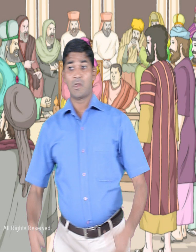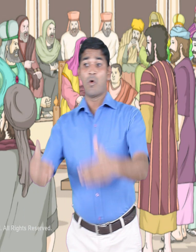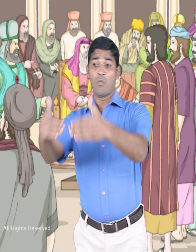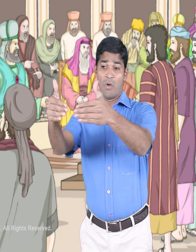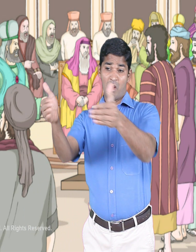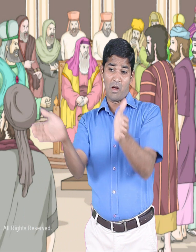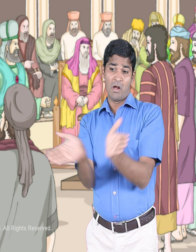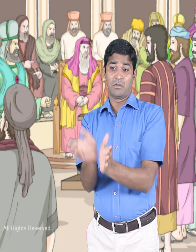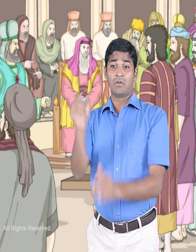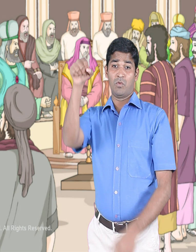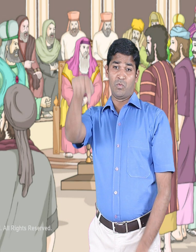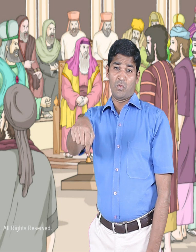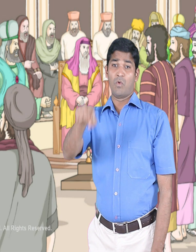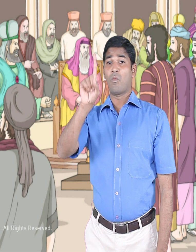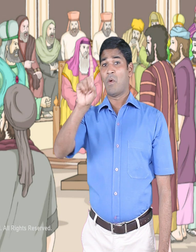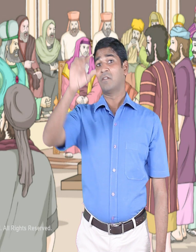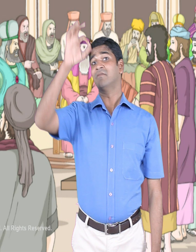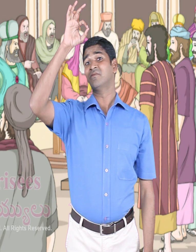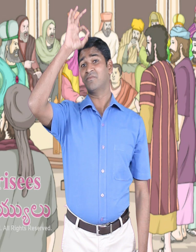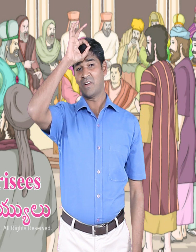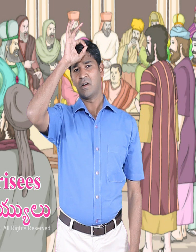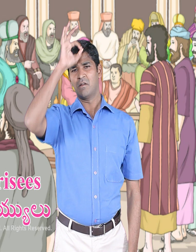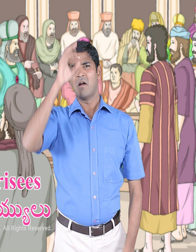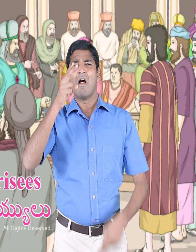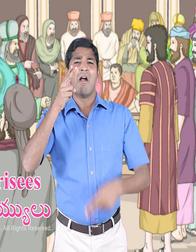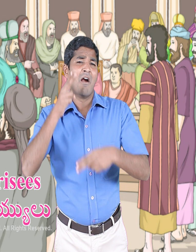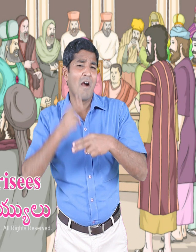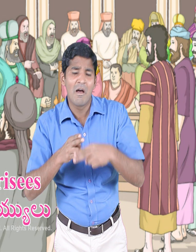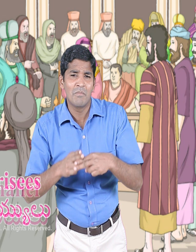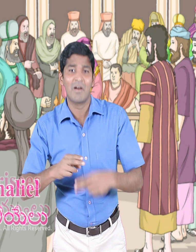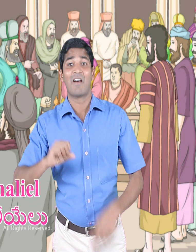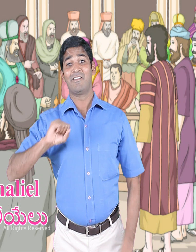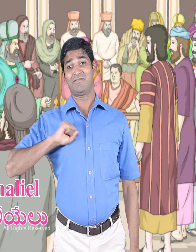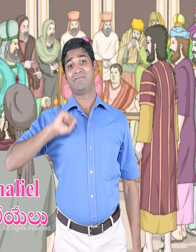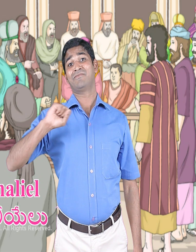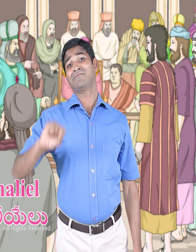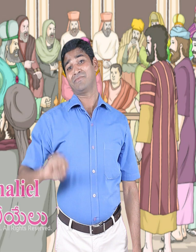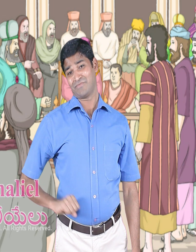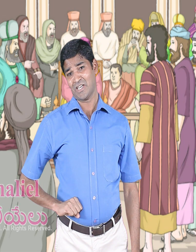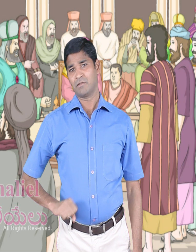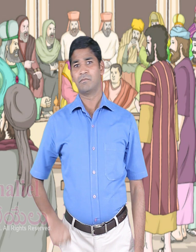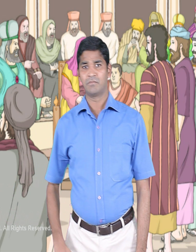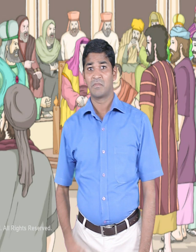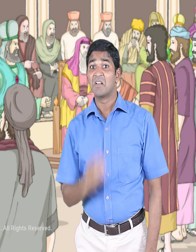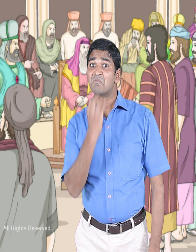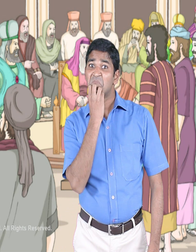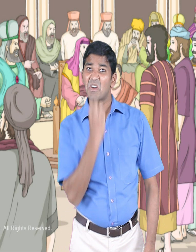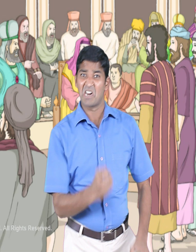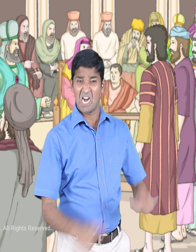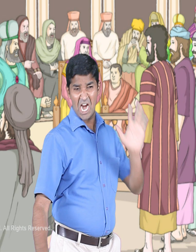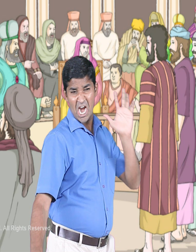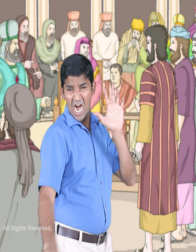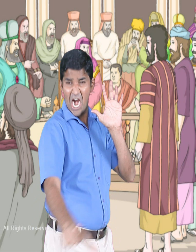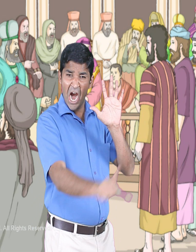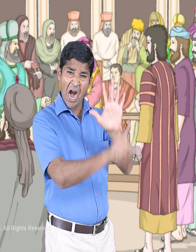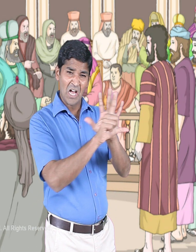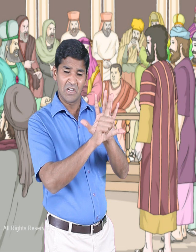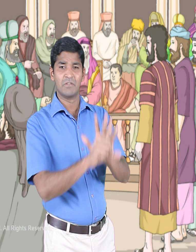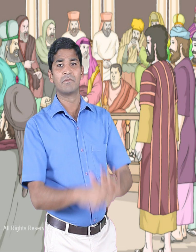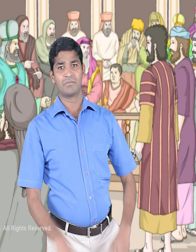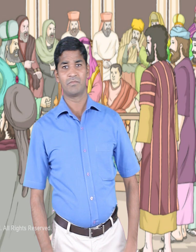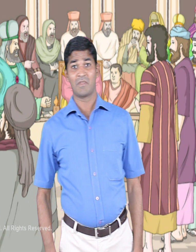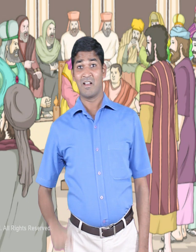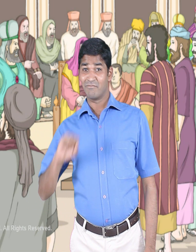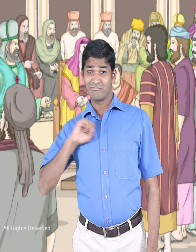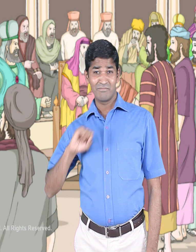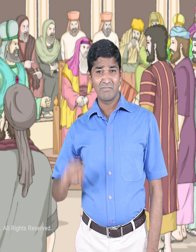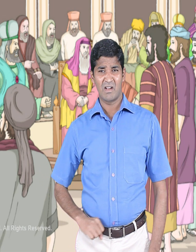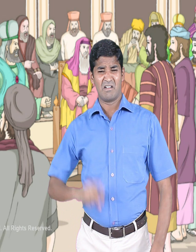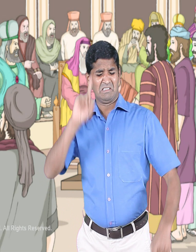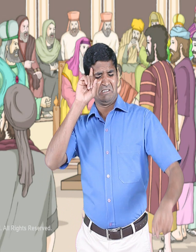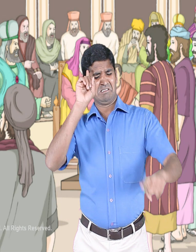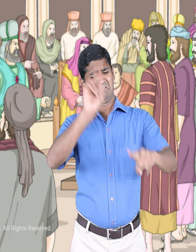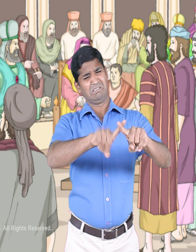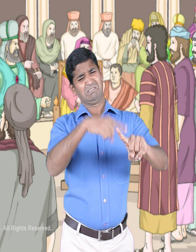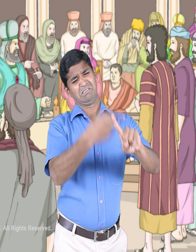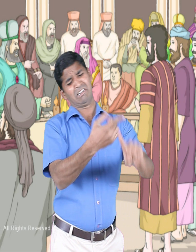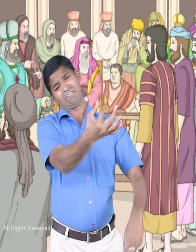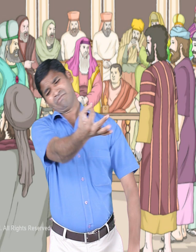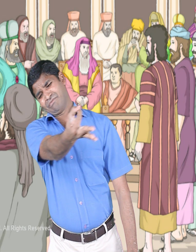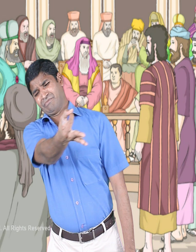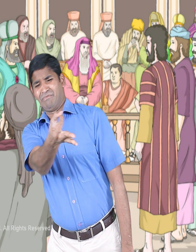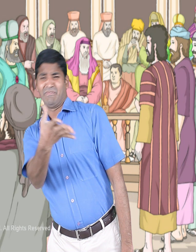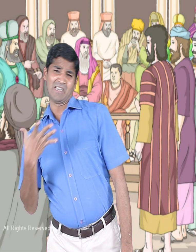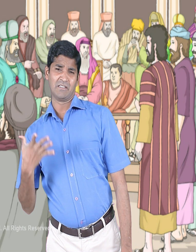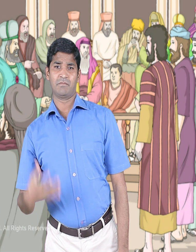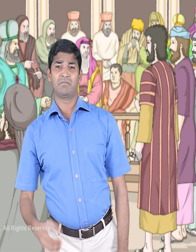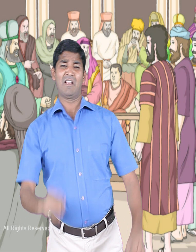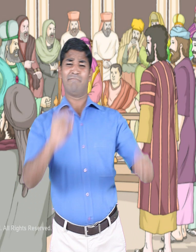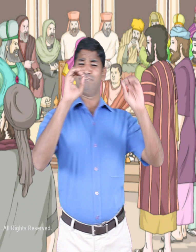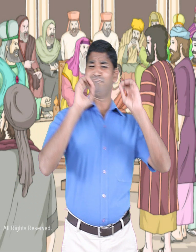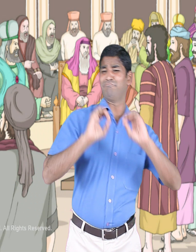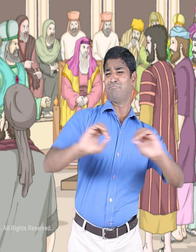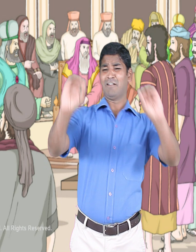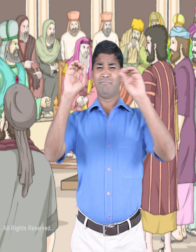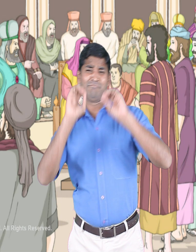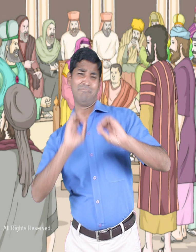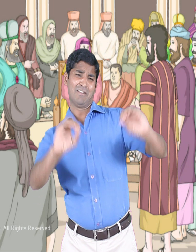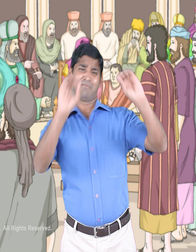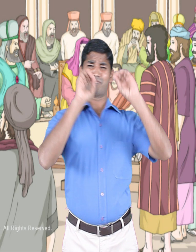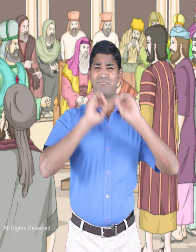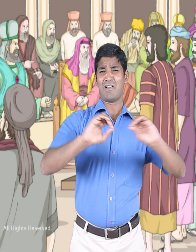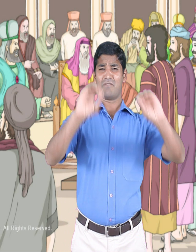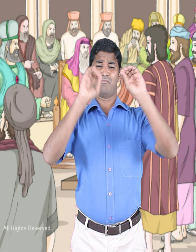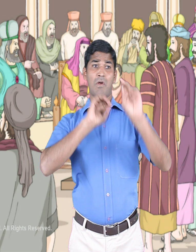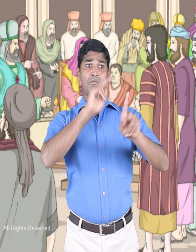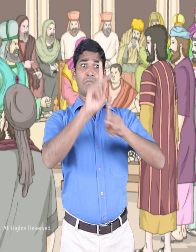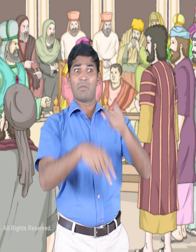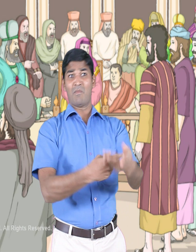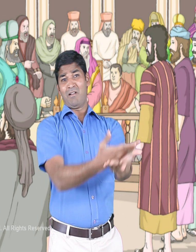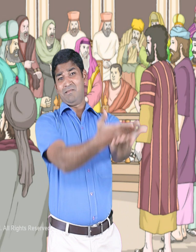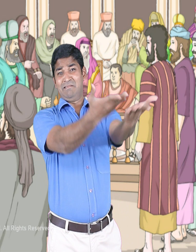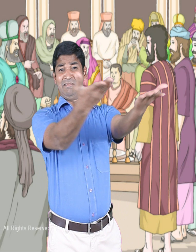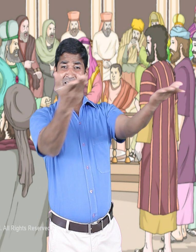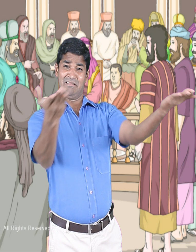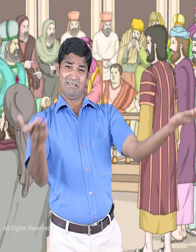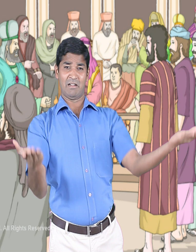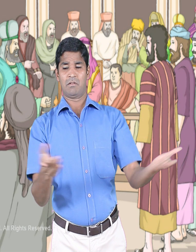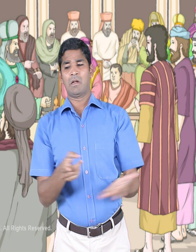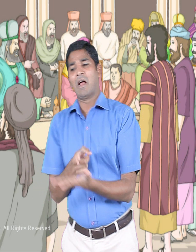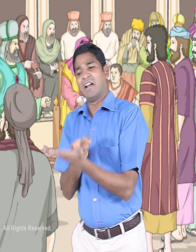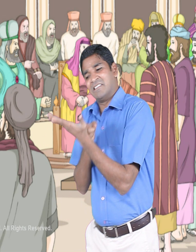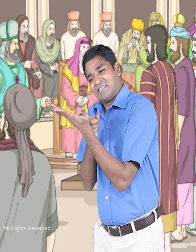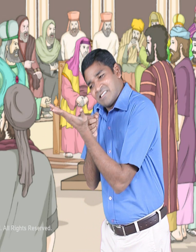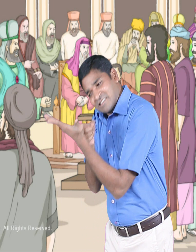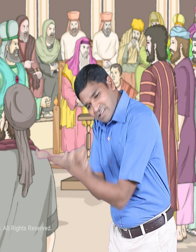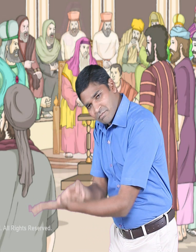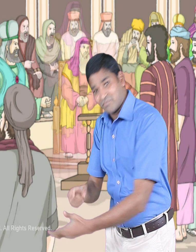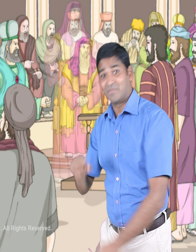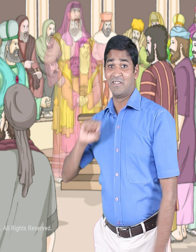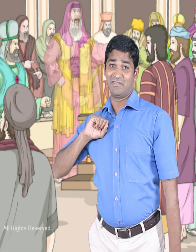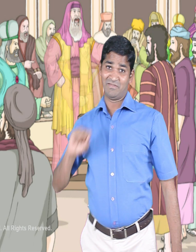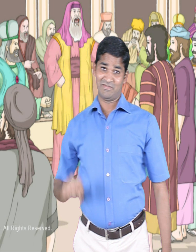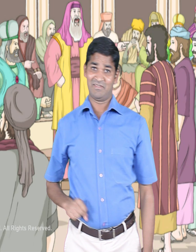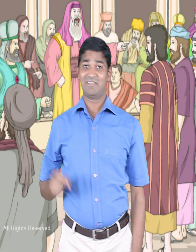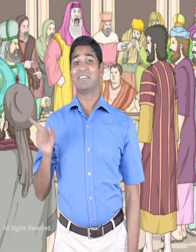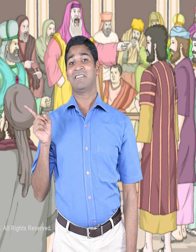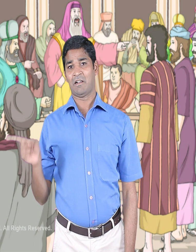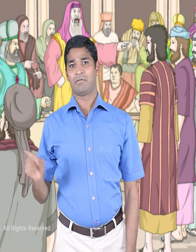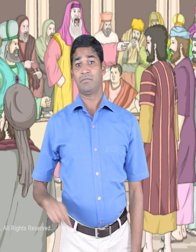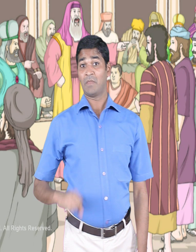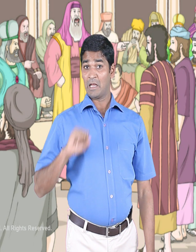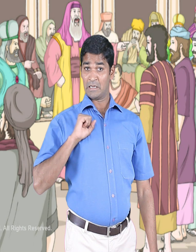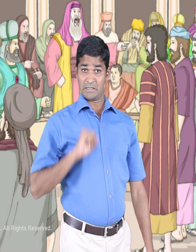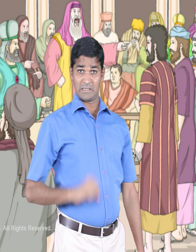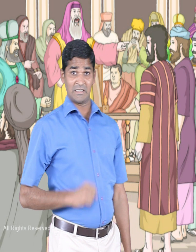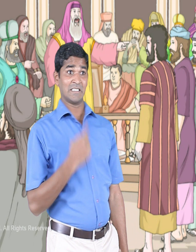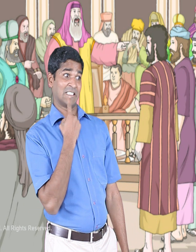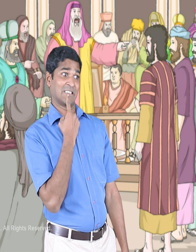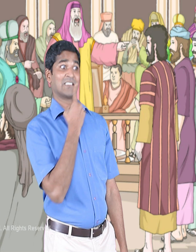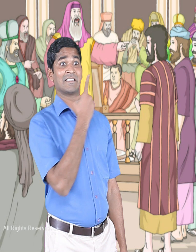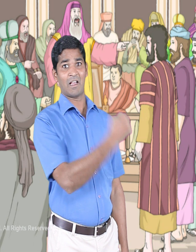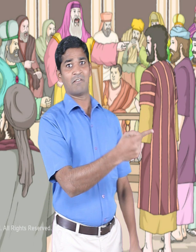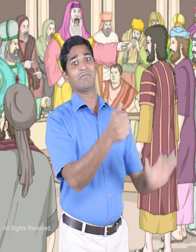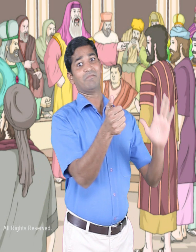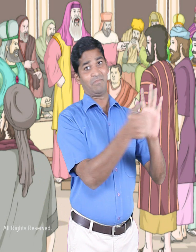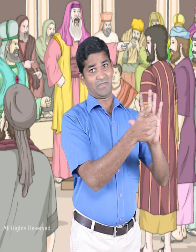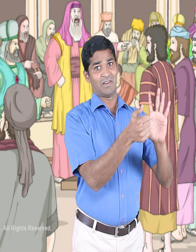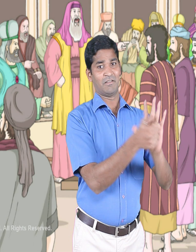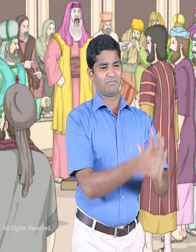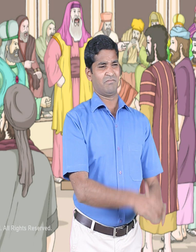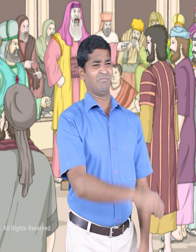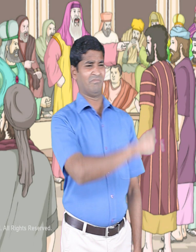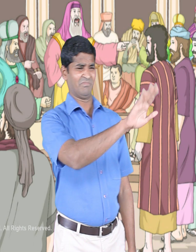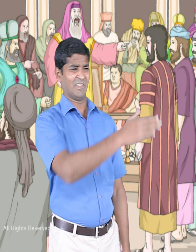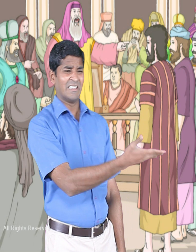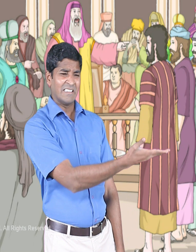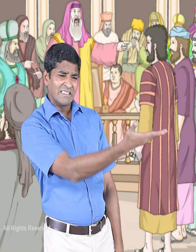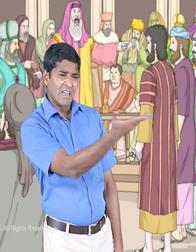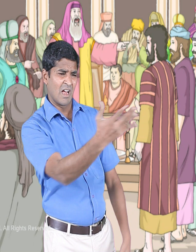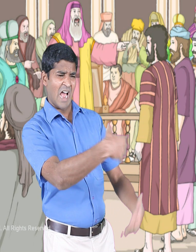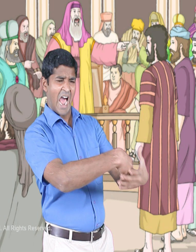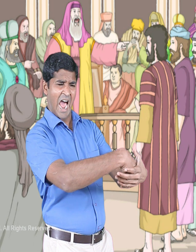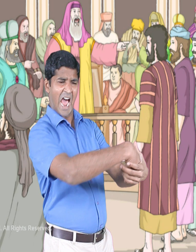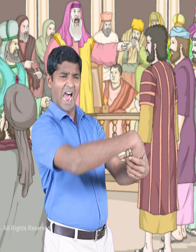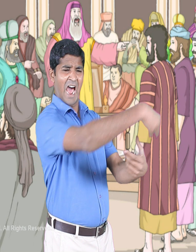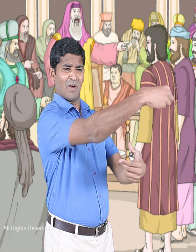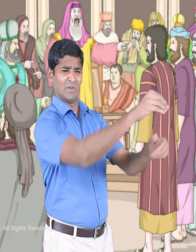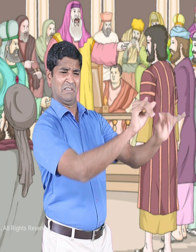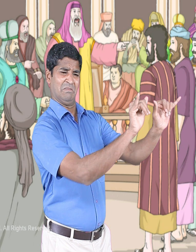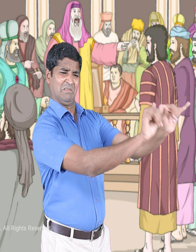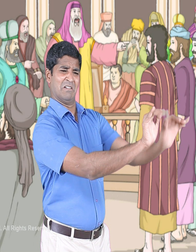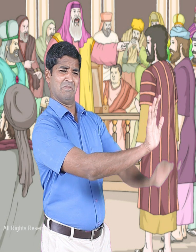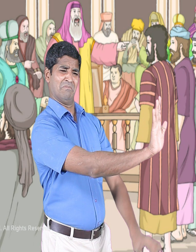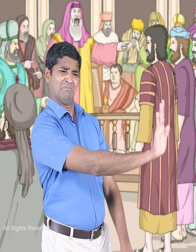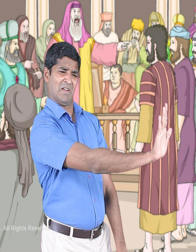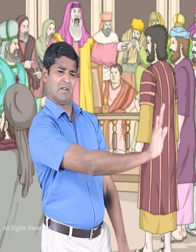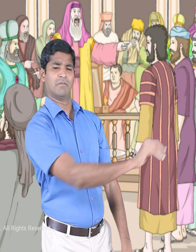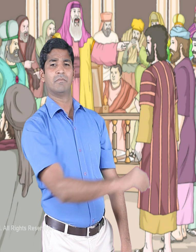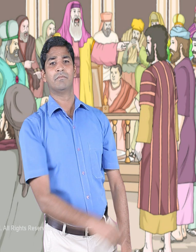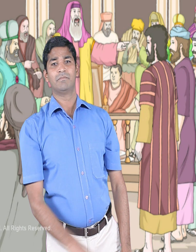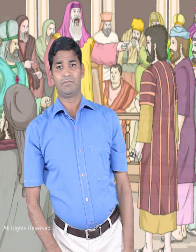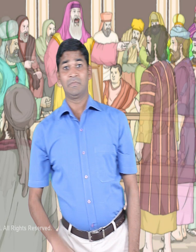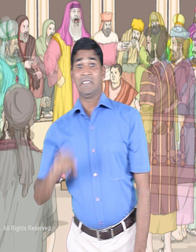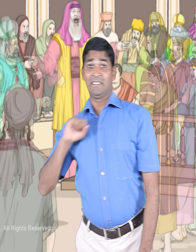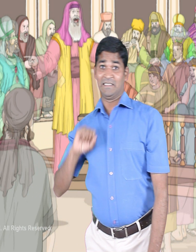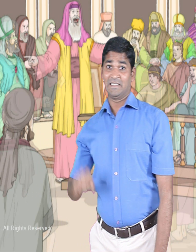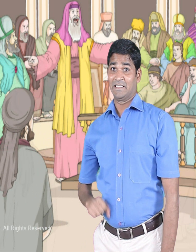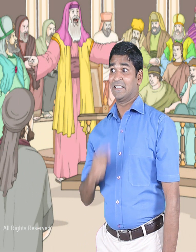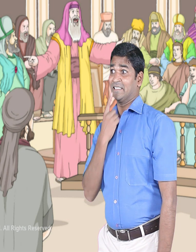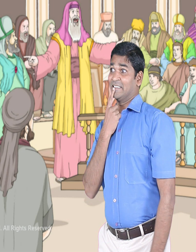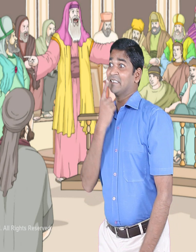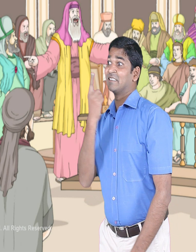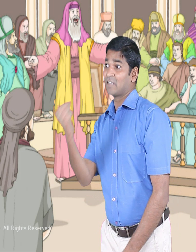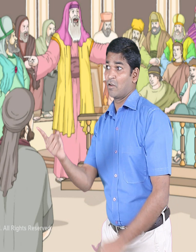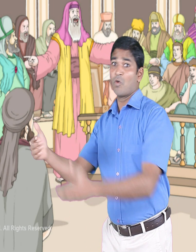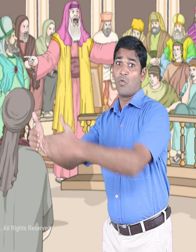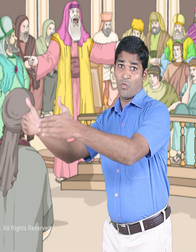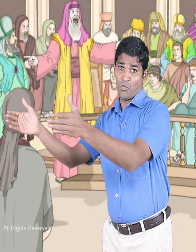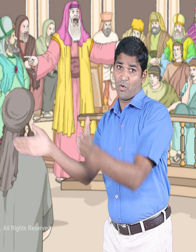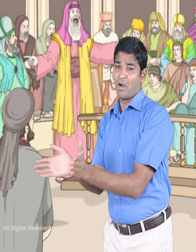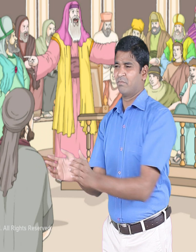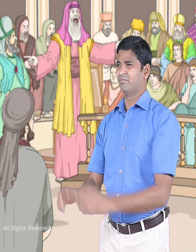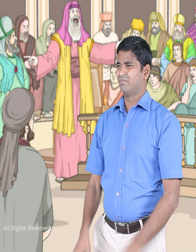But a Pharisee named Gamaliel, a teacher of the law who was honored by all the people, stood up in the Sanhedrin and ordered that the men be put outside for a short time.